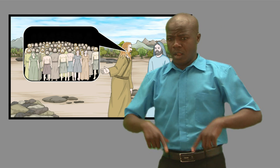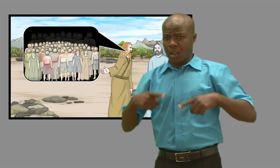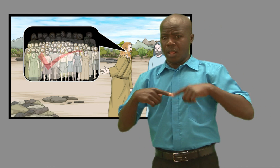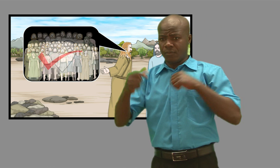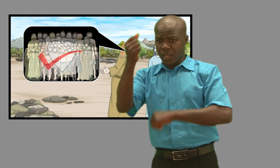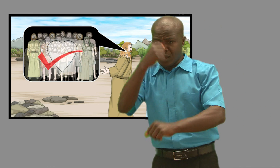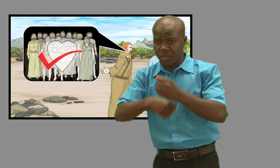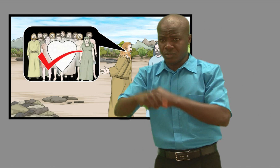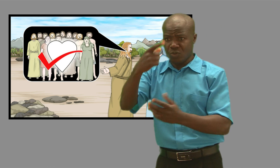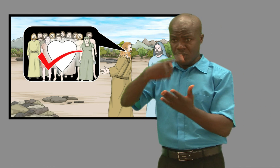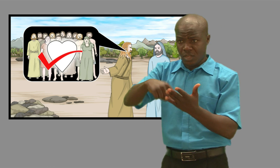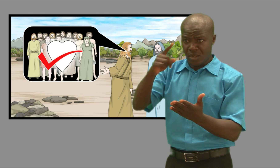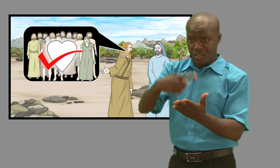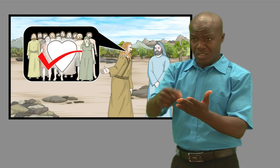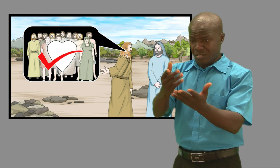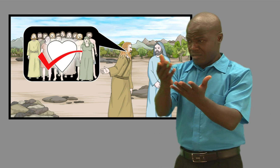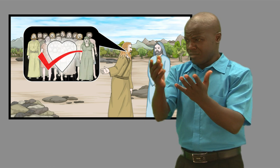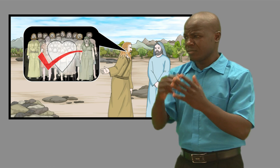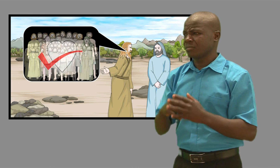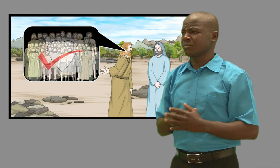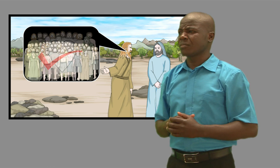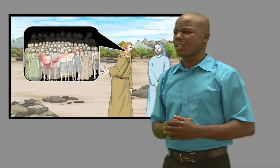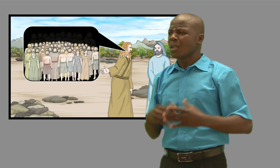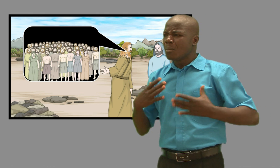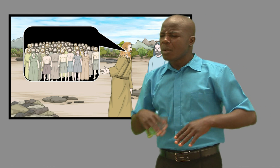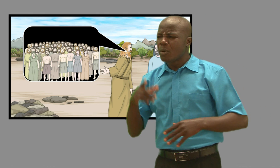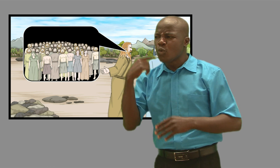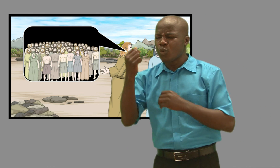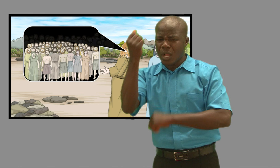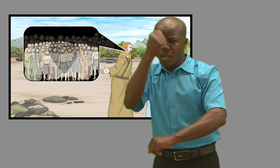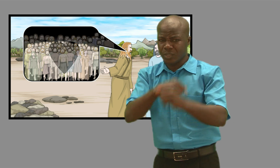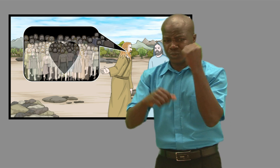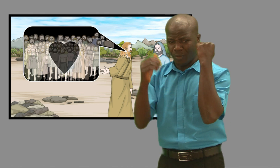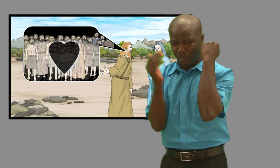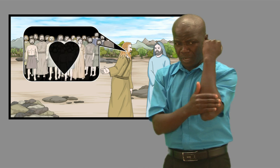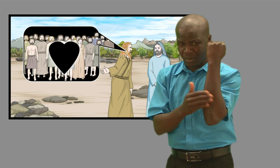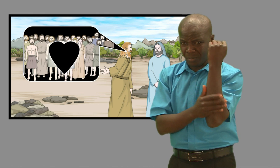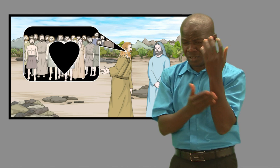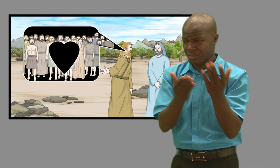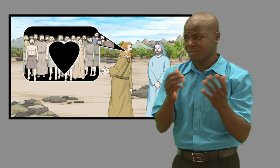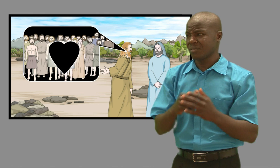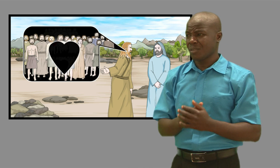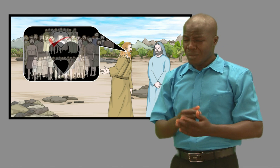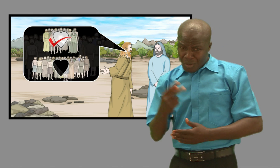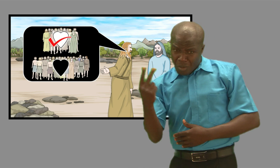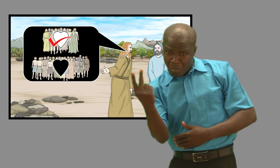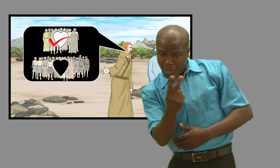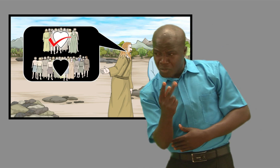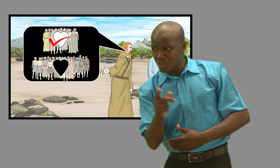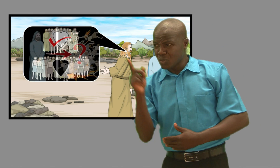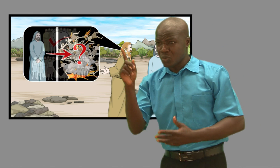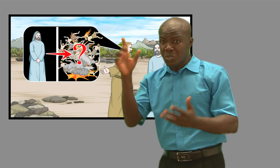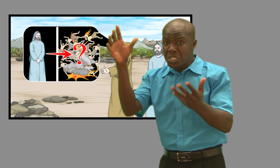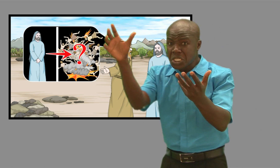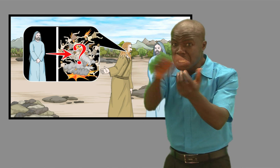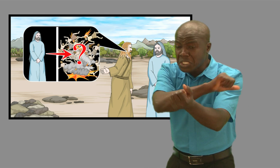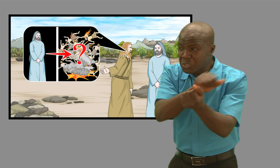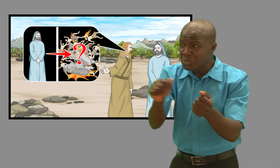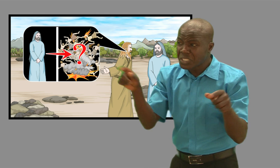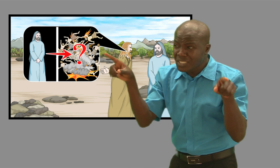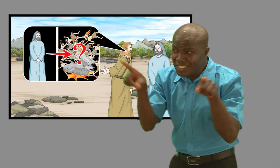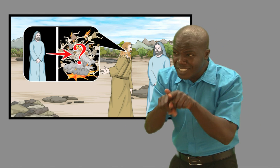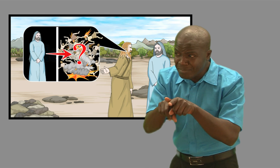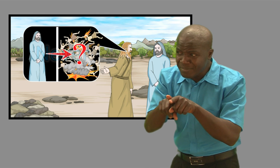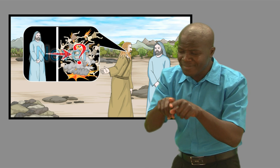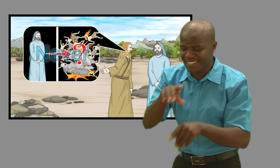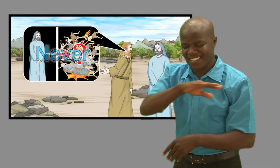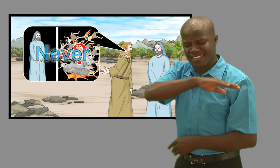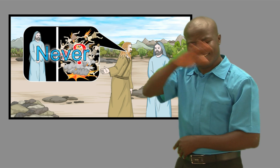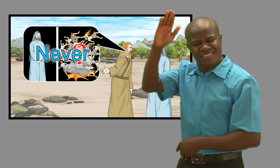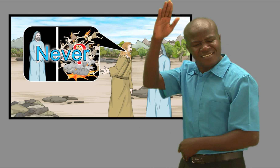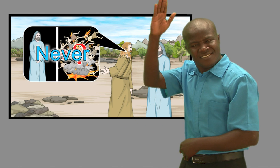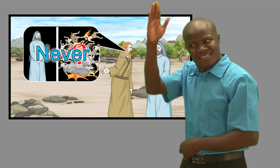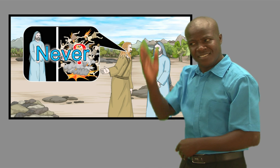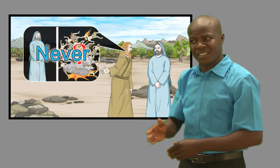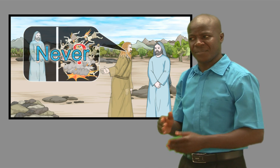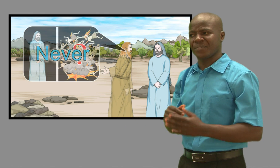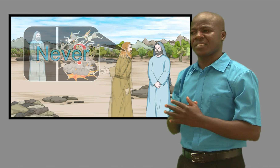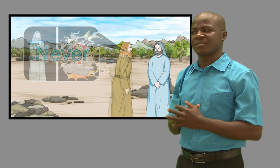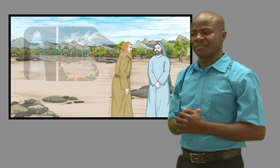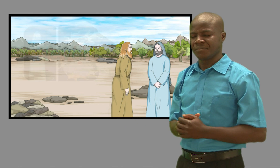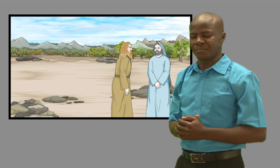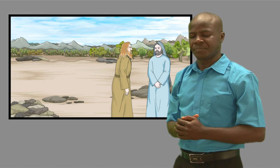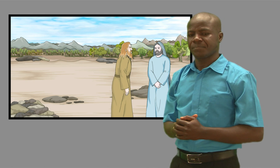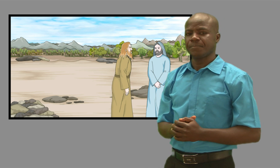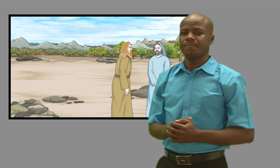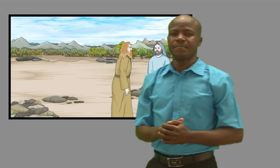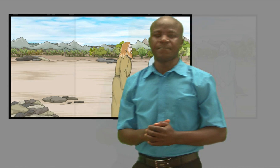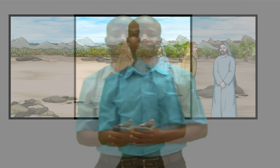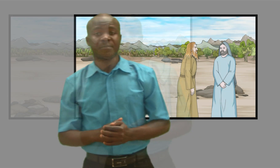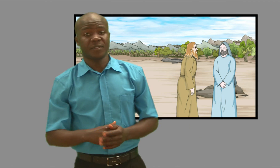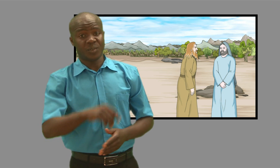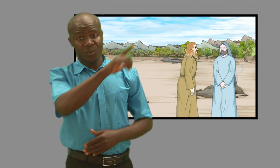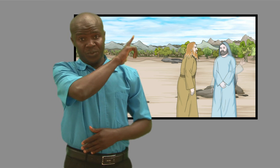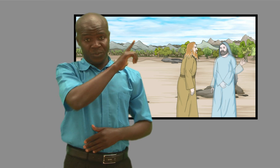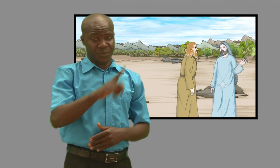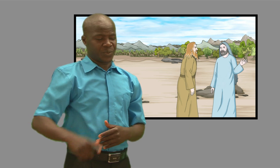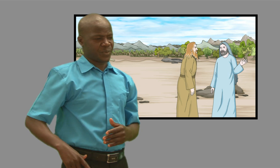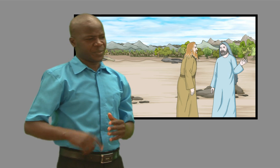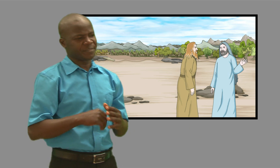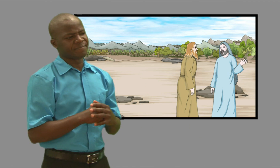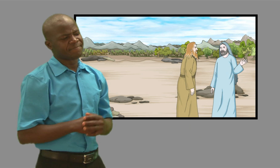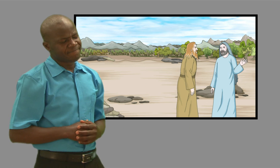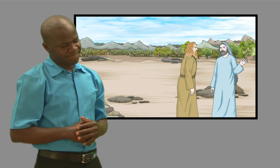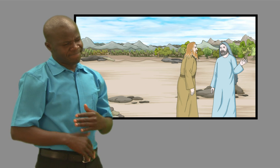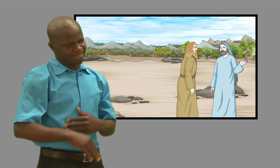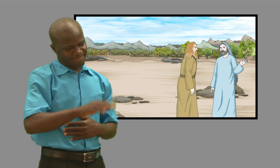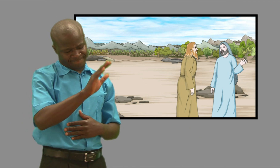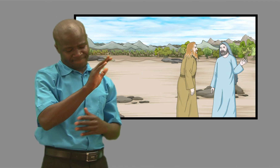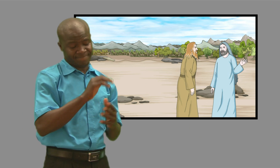Far be it from You! Will not the Judge of all the earth do what is right?”